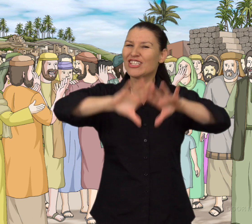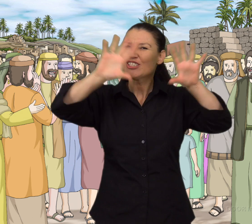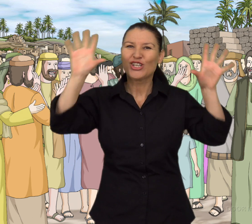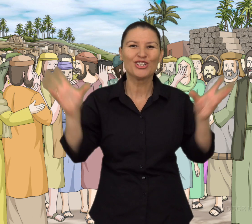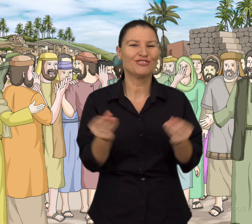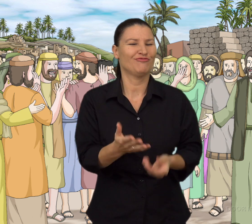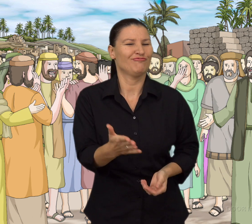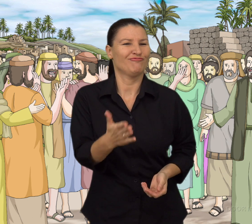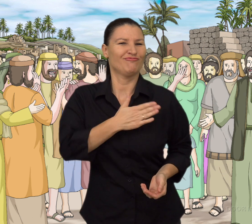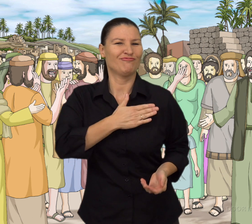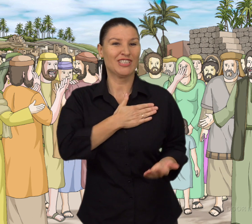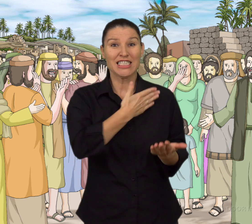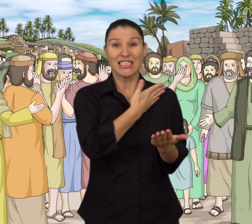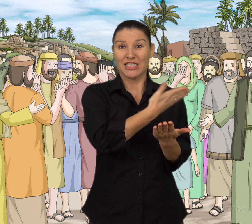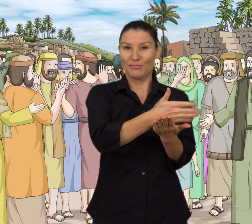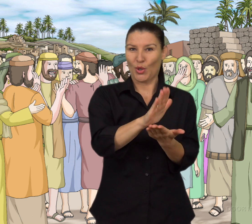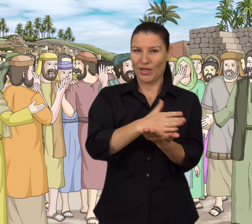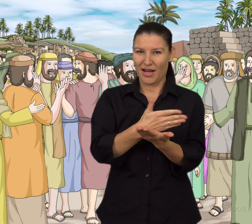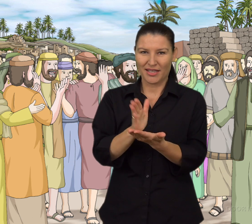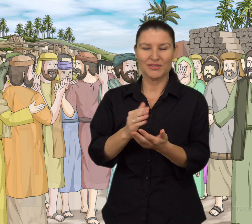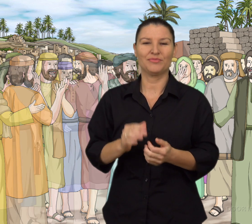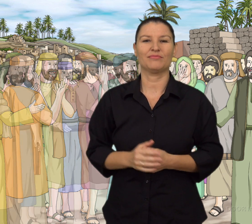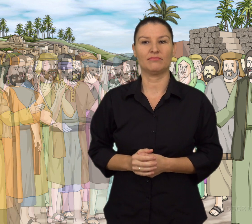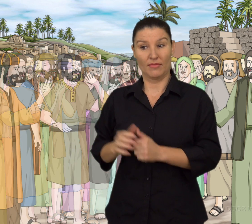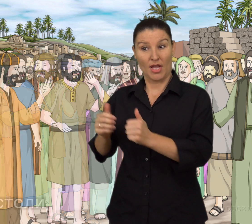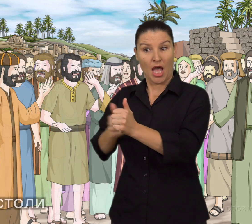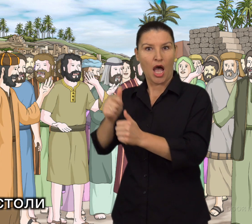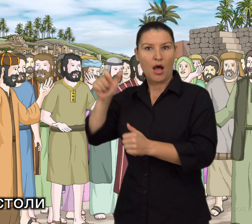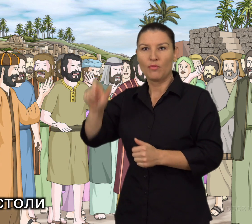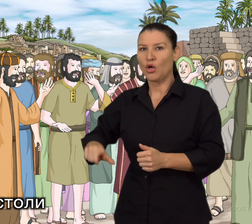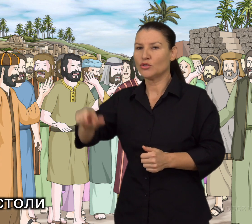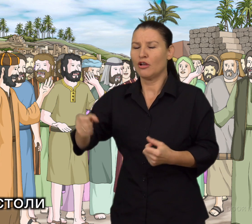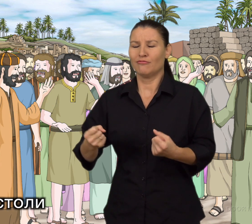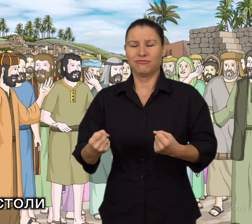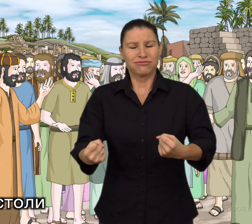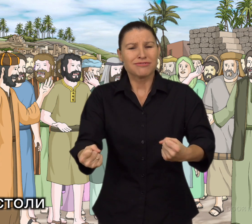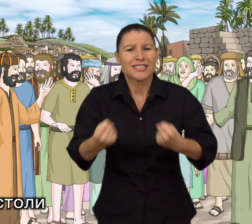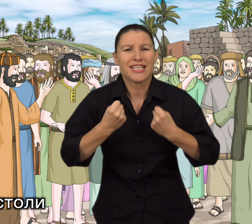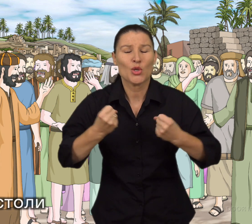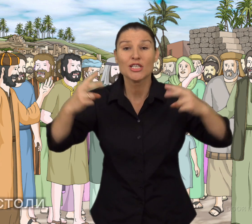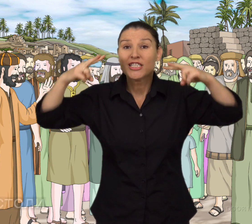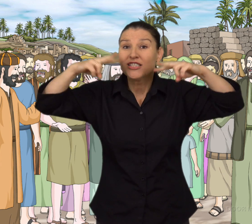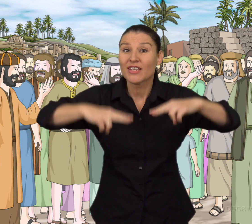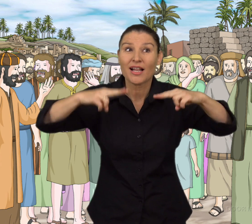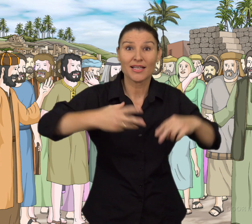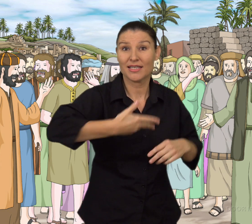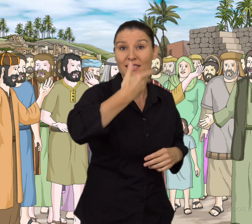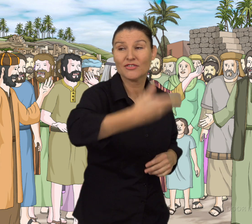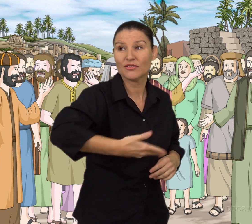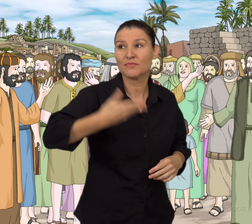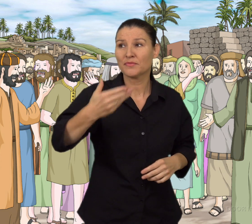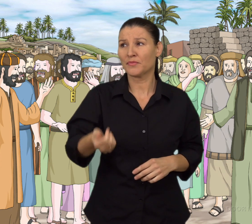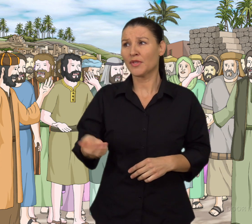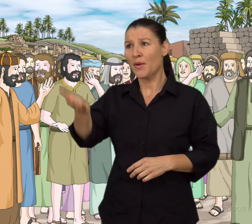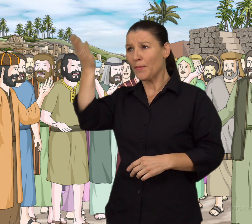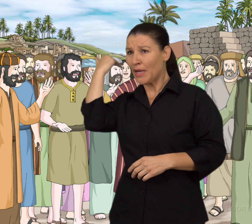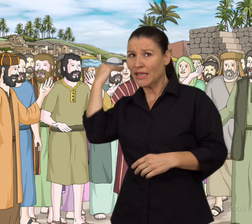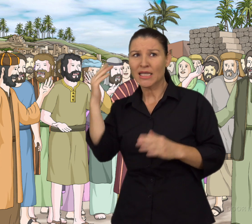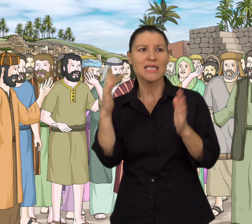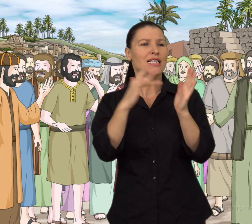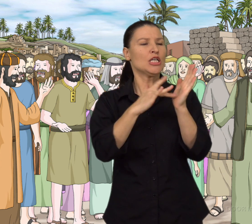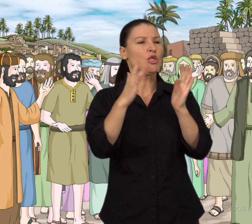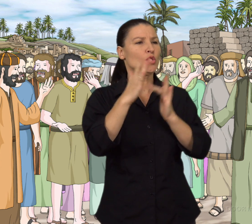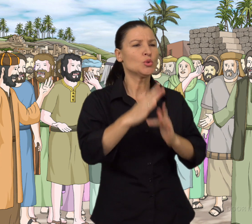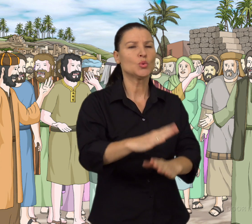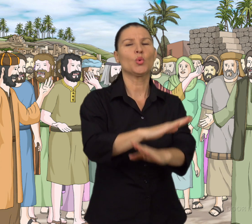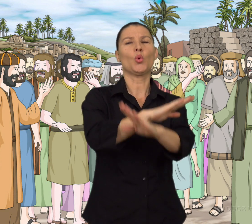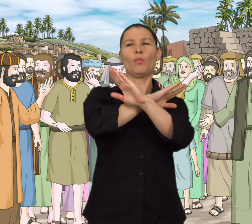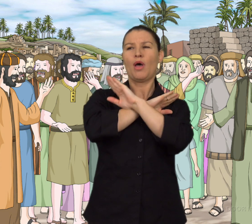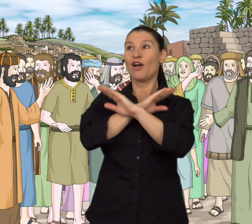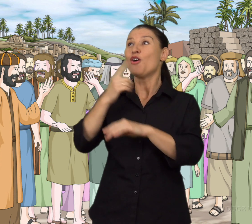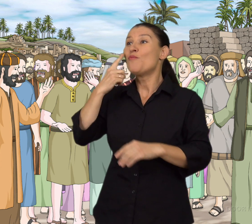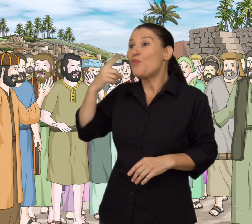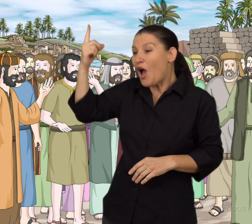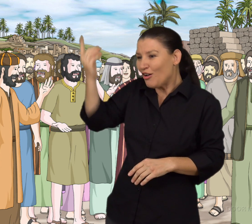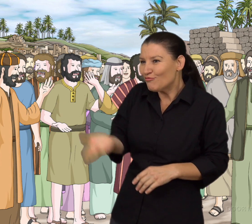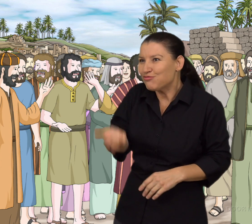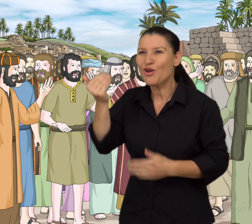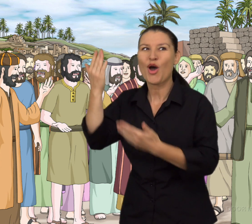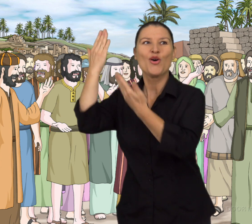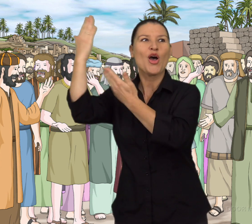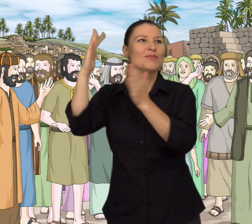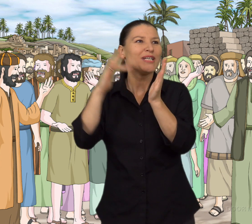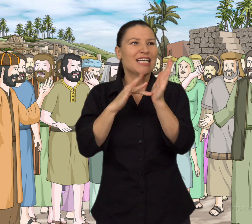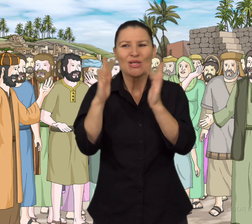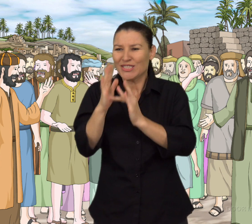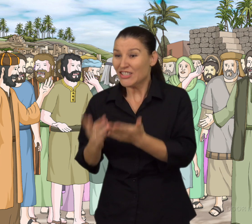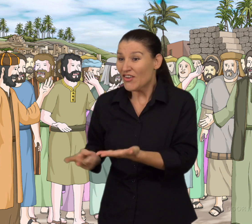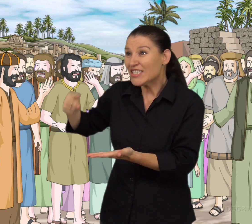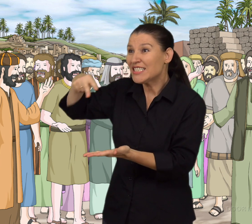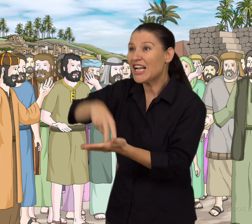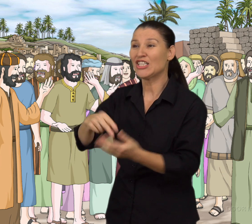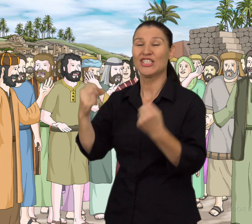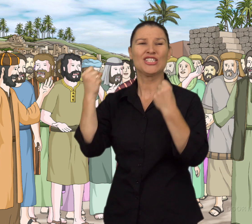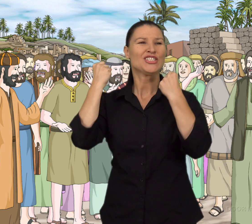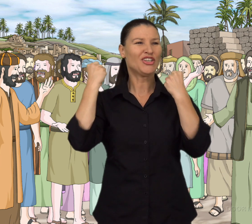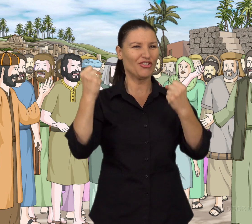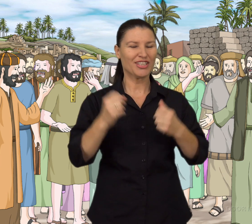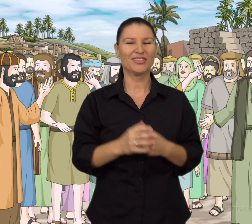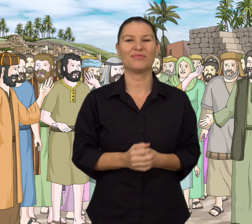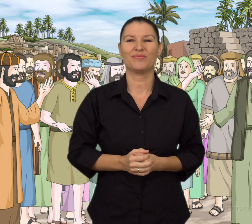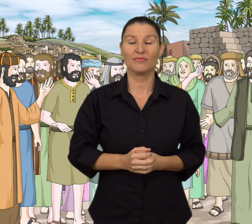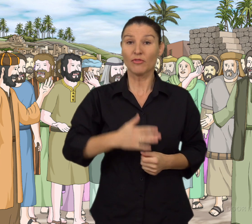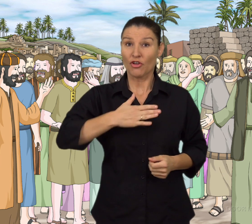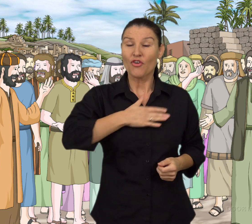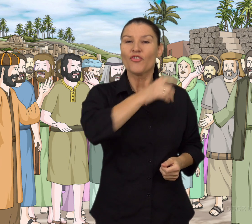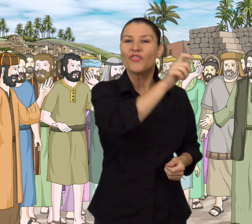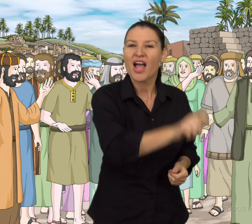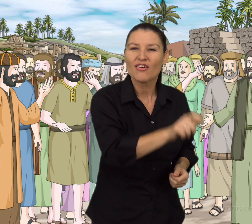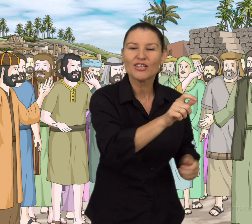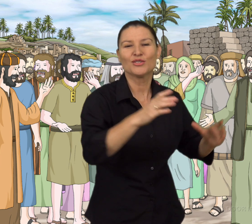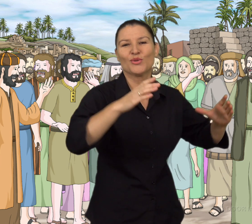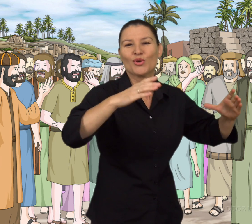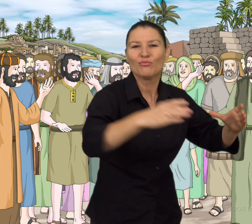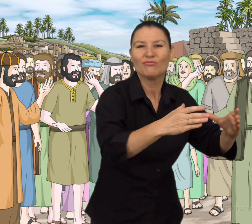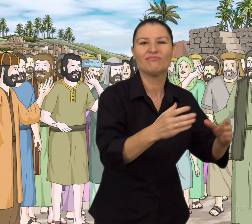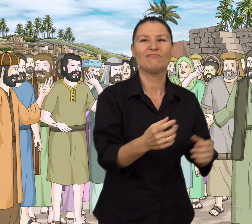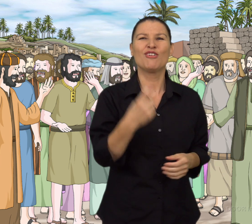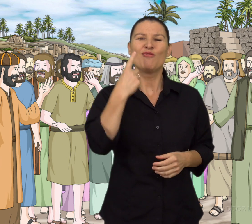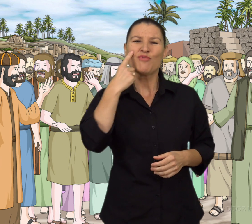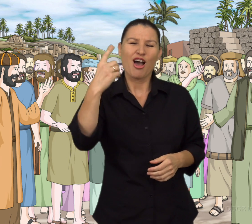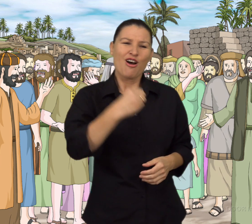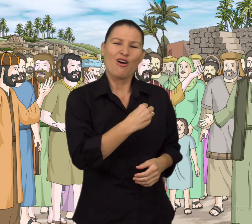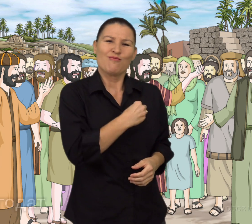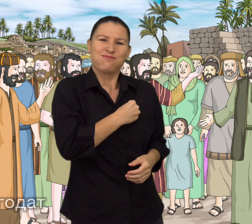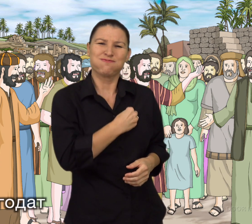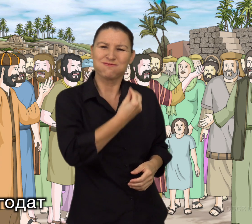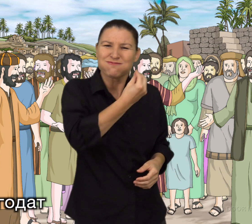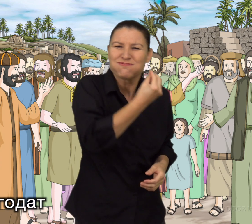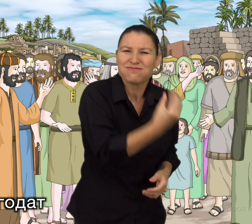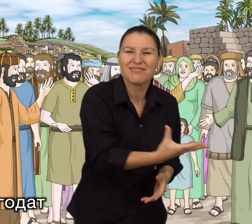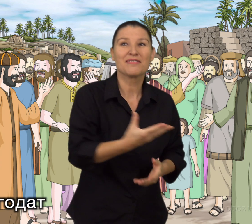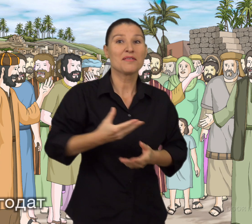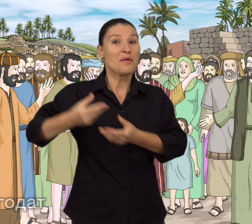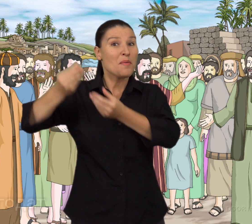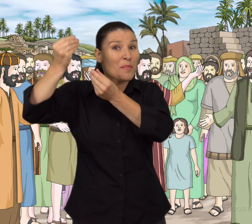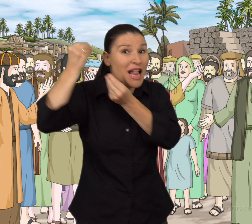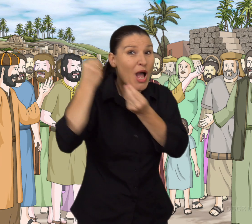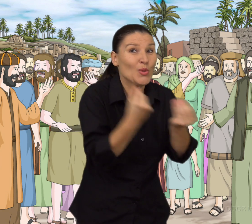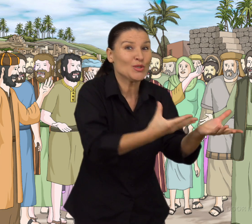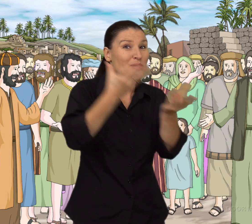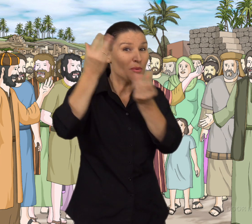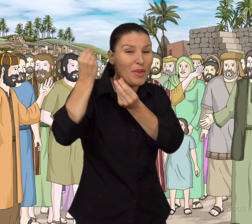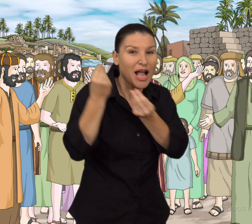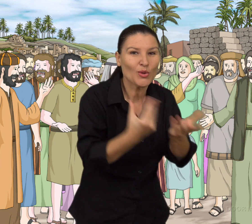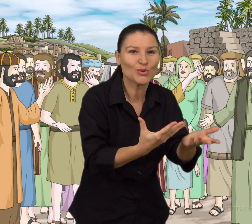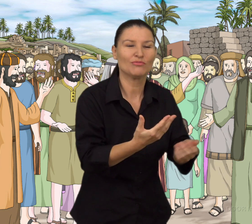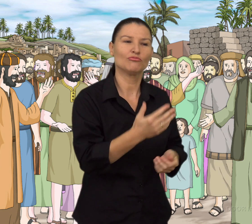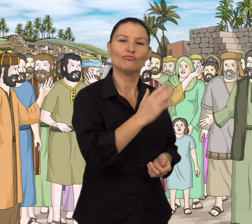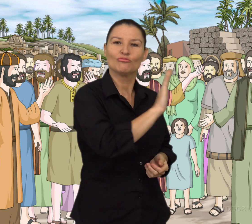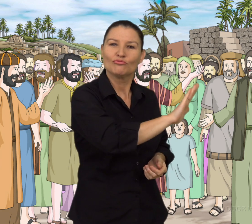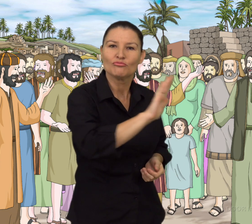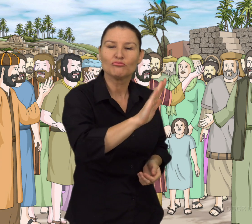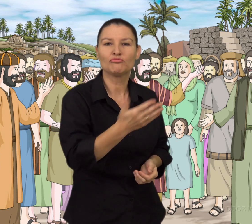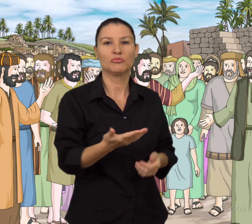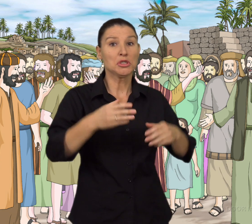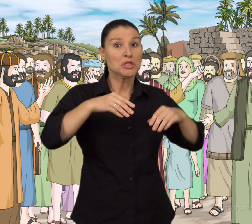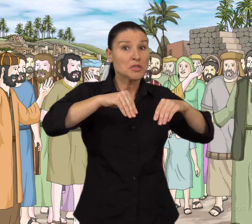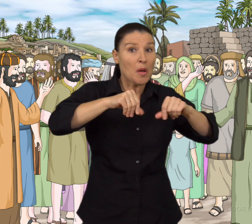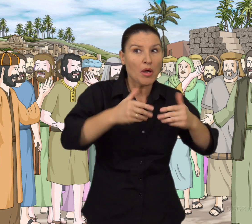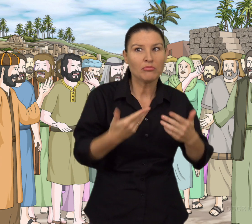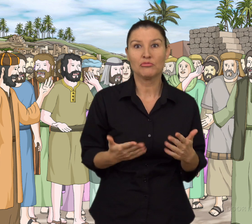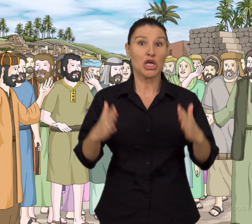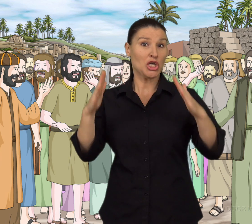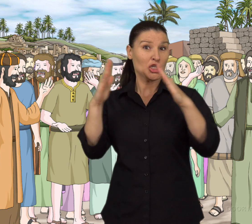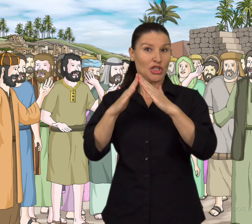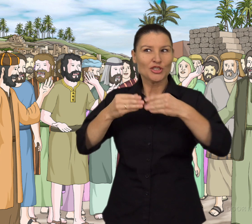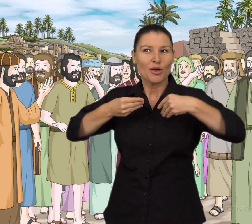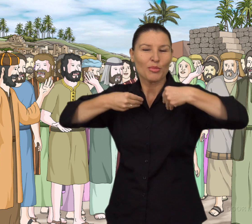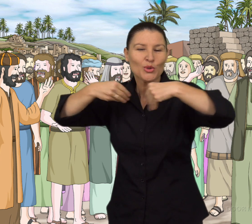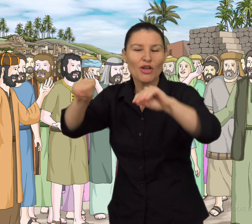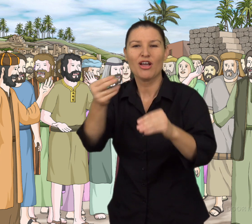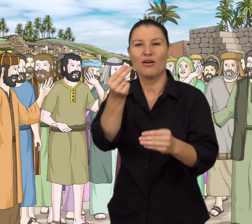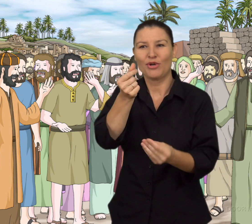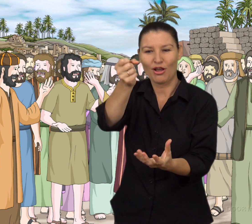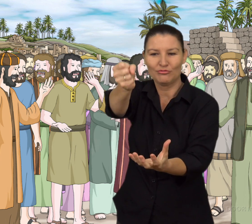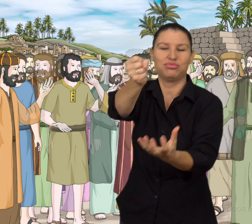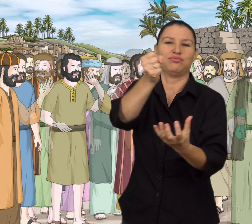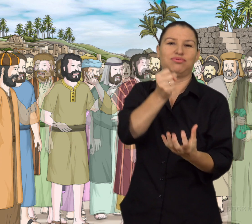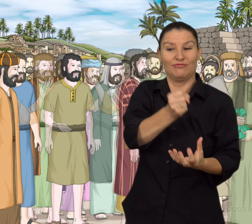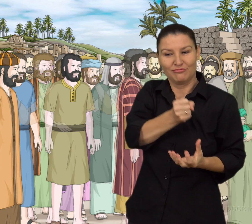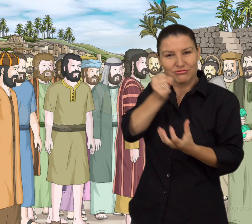With great power the apostles continued to give their testimony about the resurrection of the Lord Jesus.